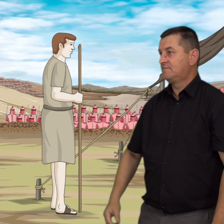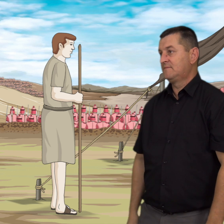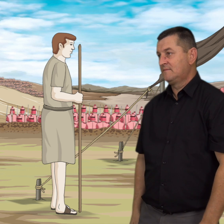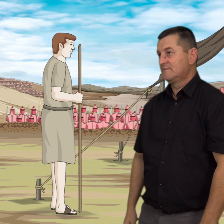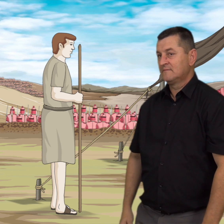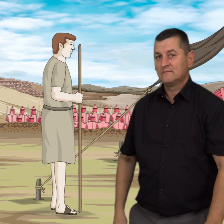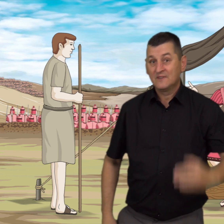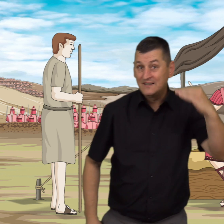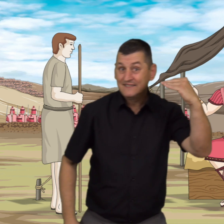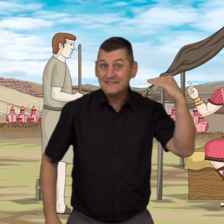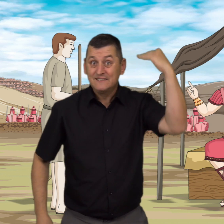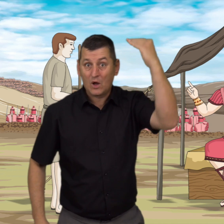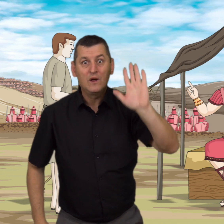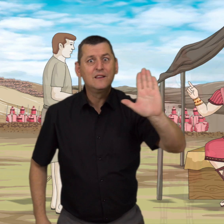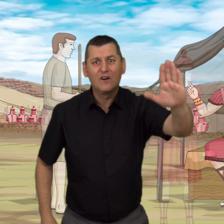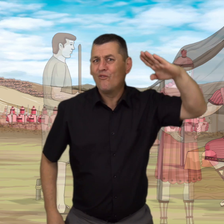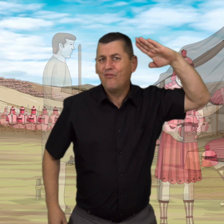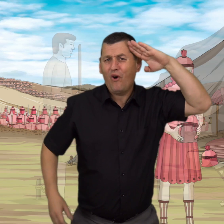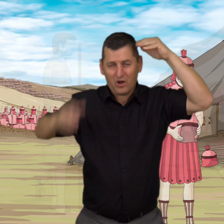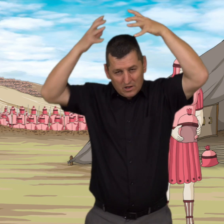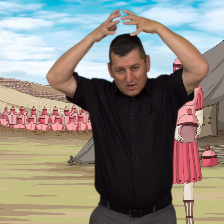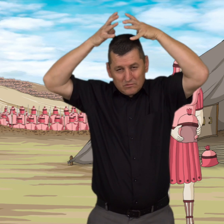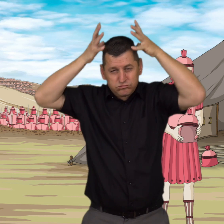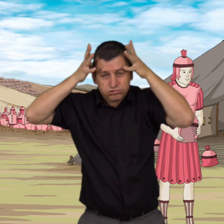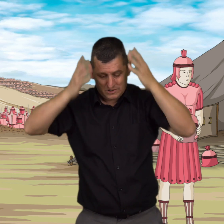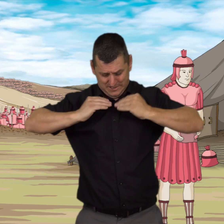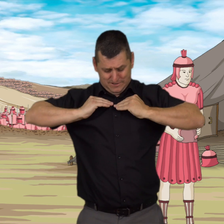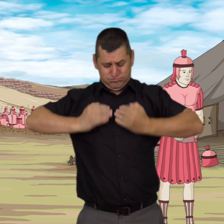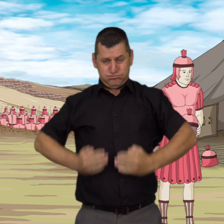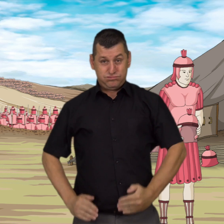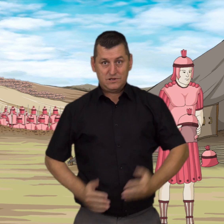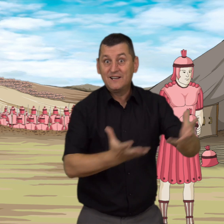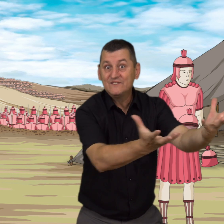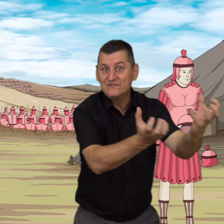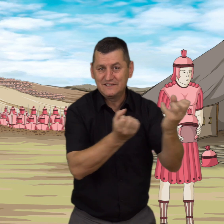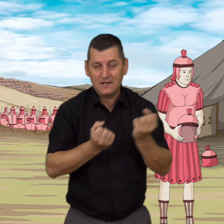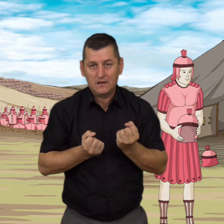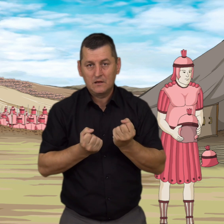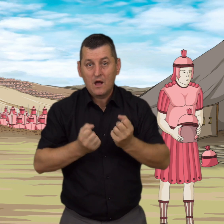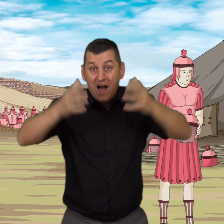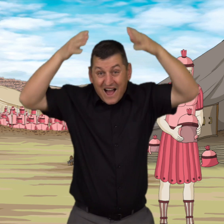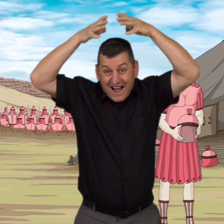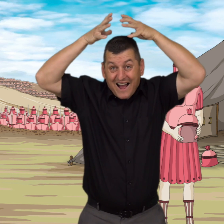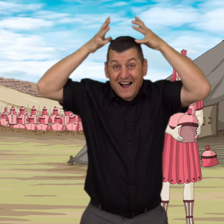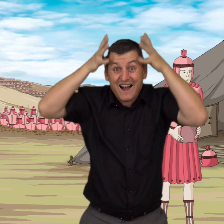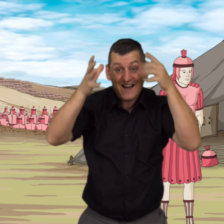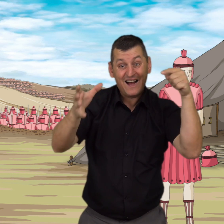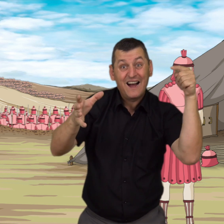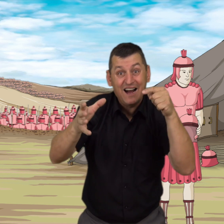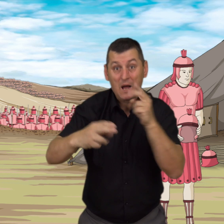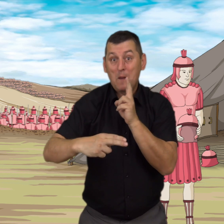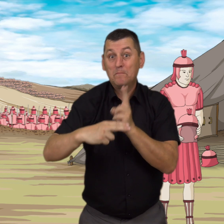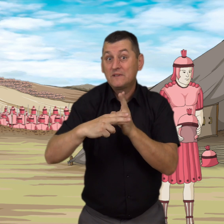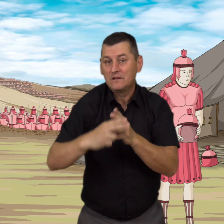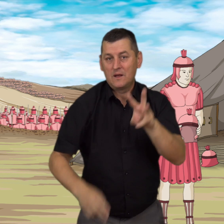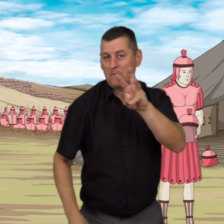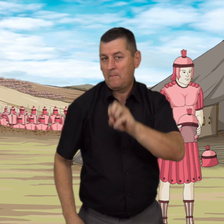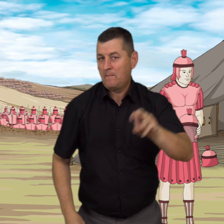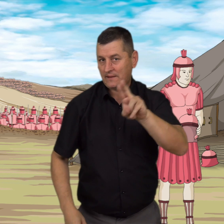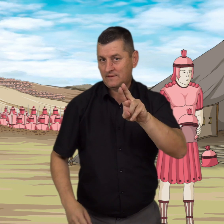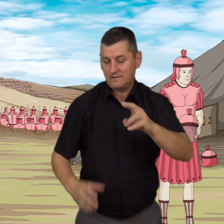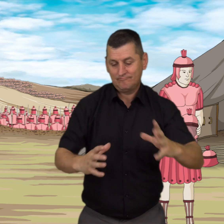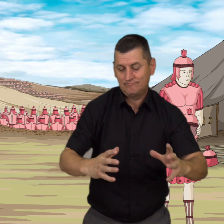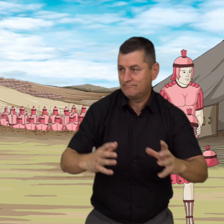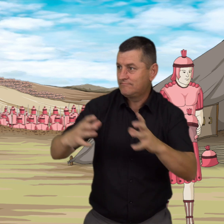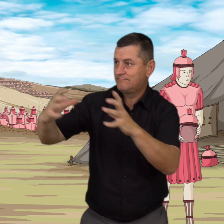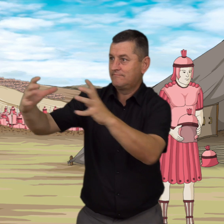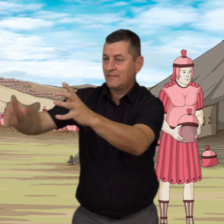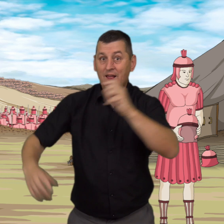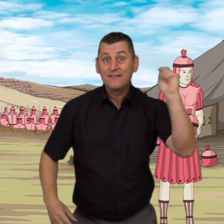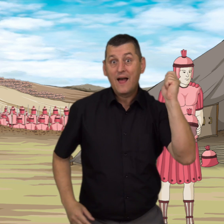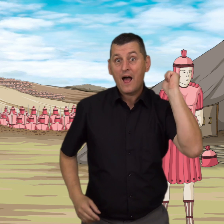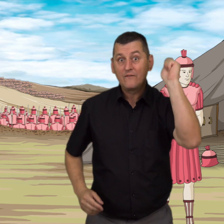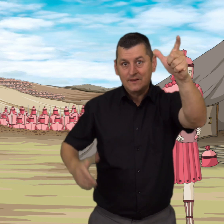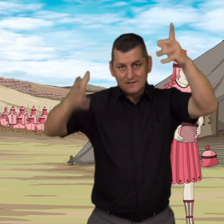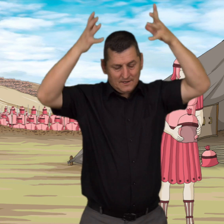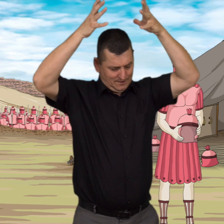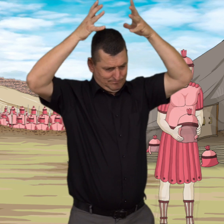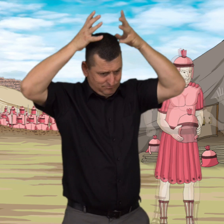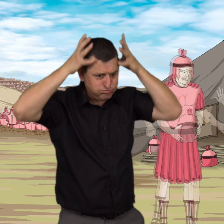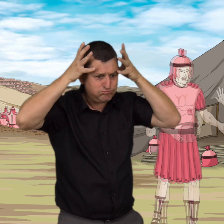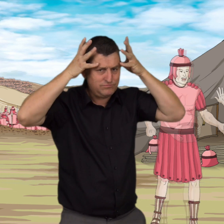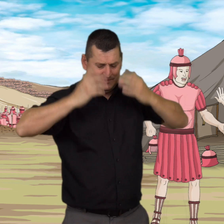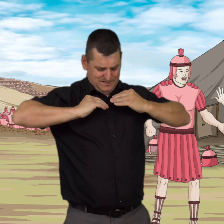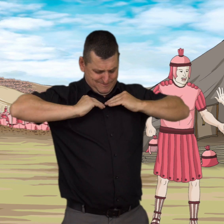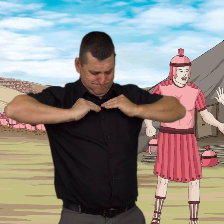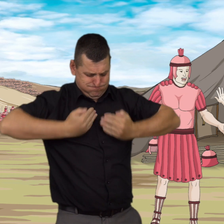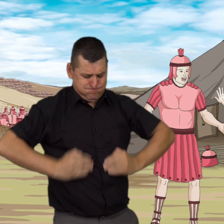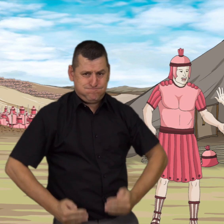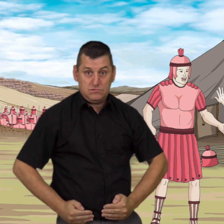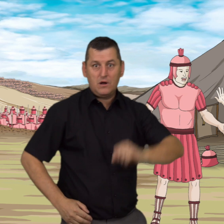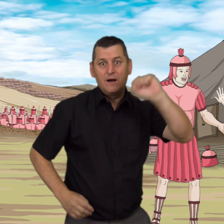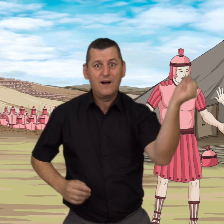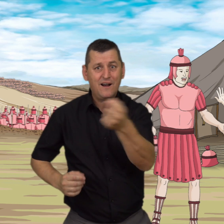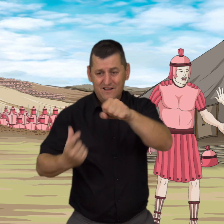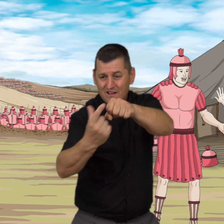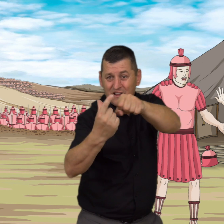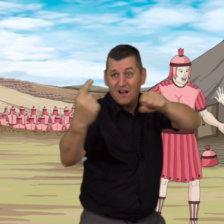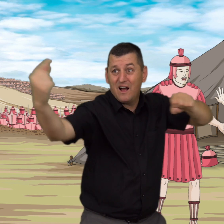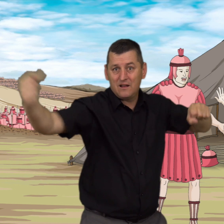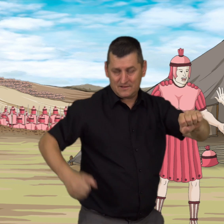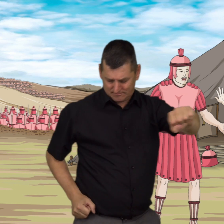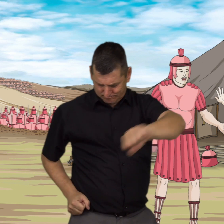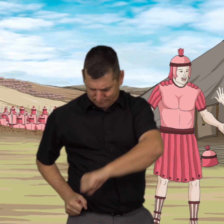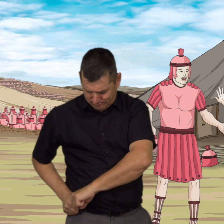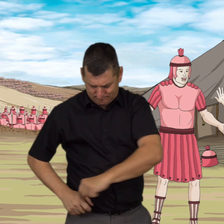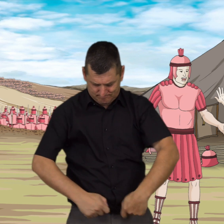Then Saul clothed David in his own tunic, put a bronze helmet on his head, and dressed him in armor.